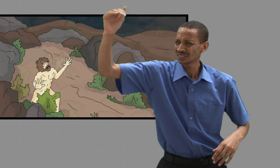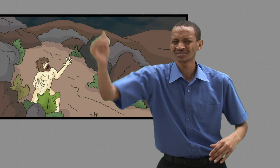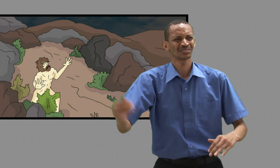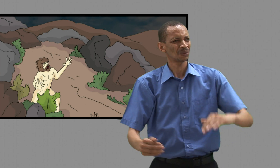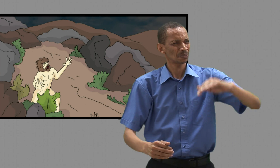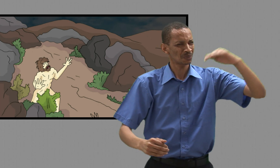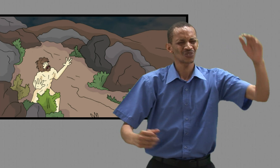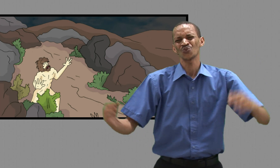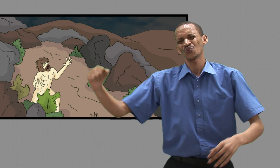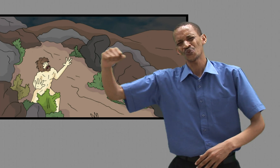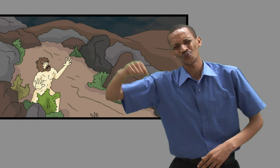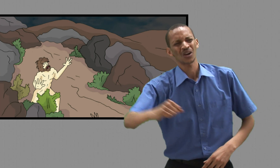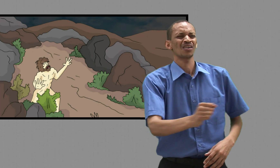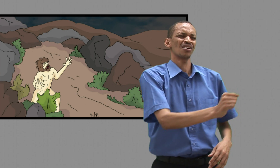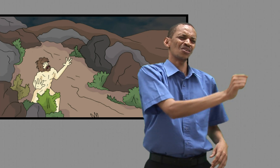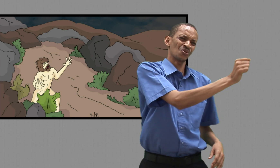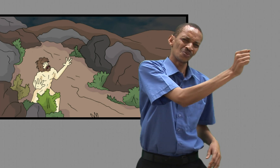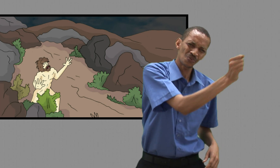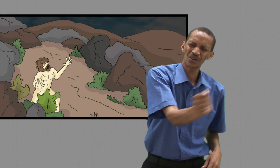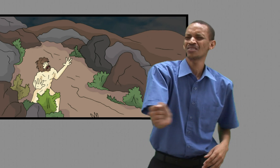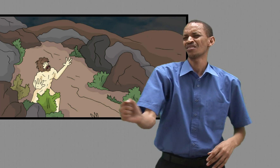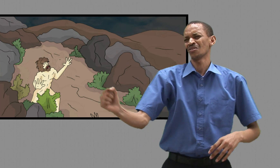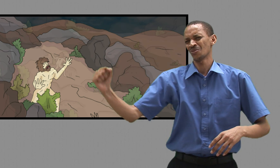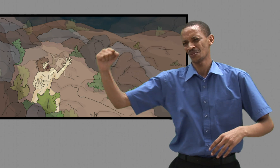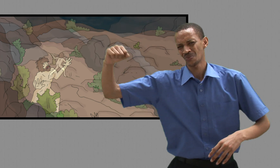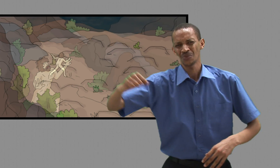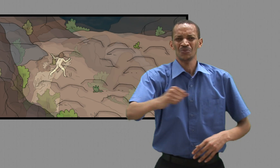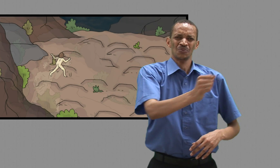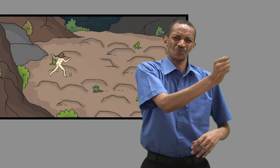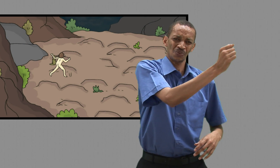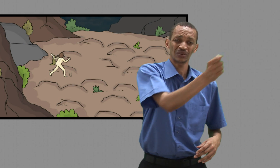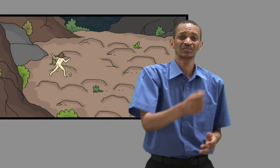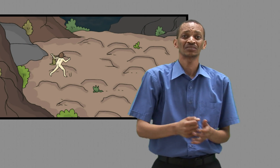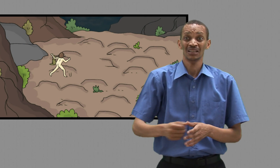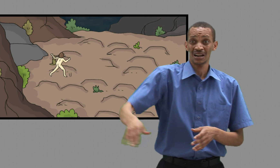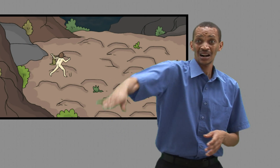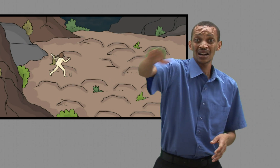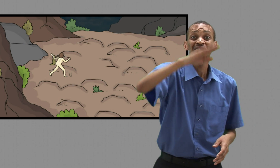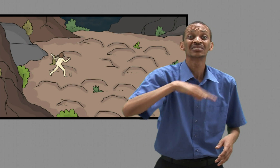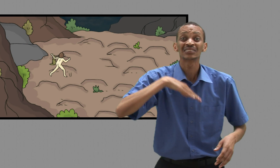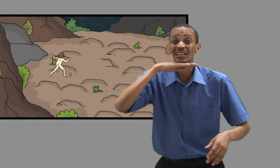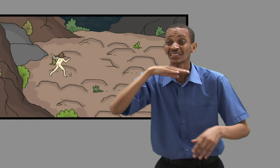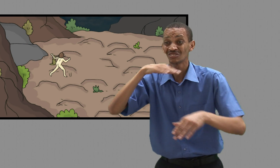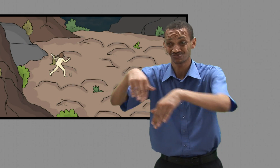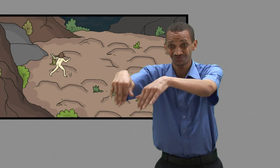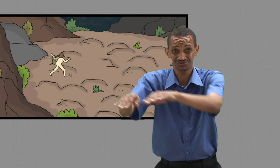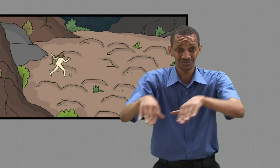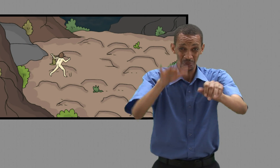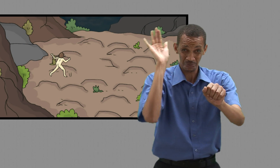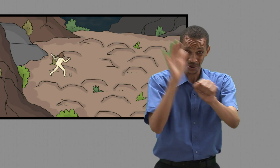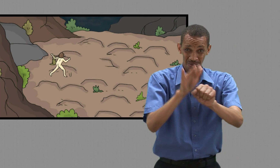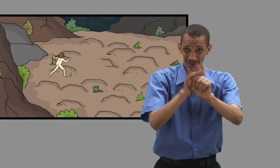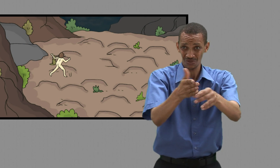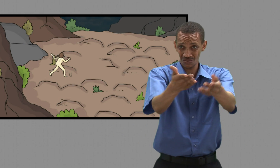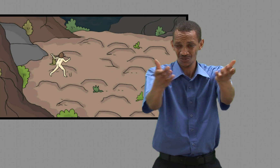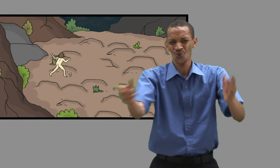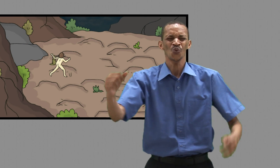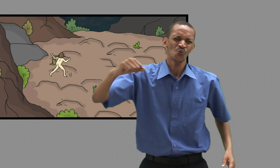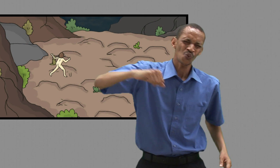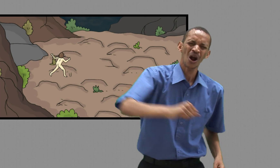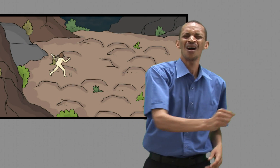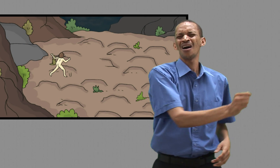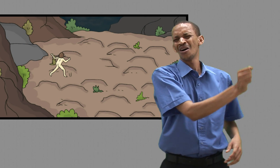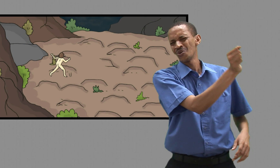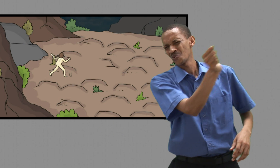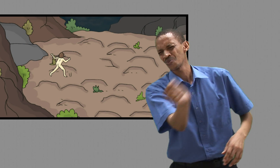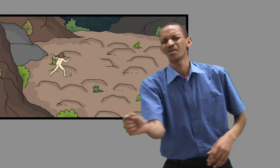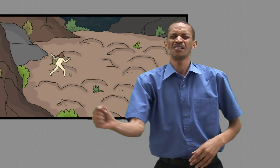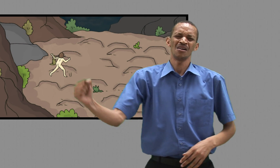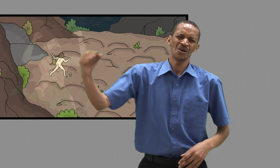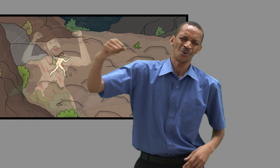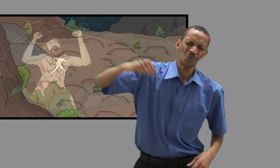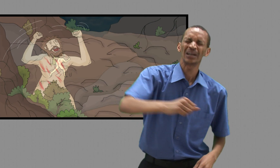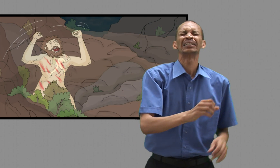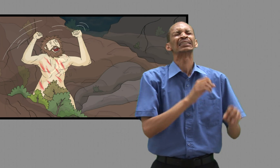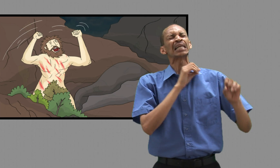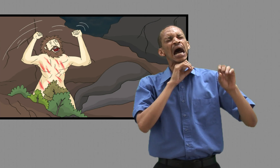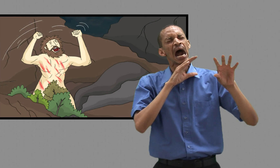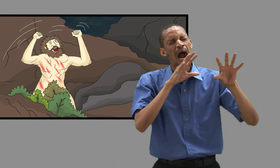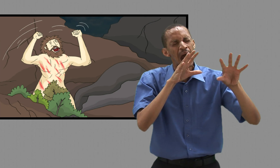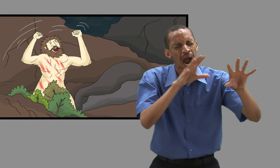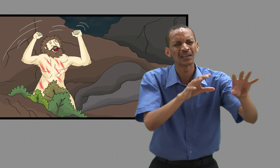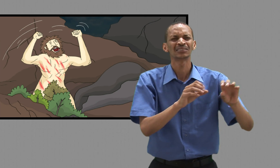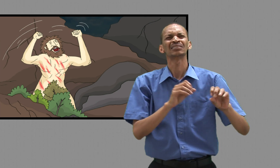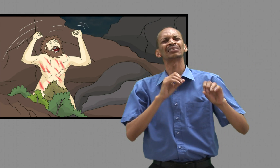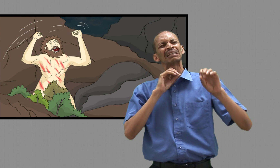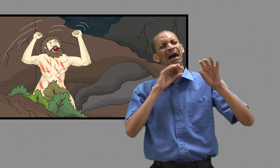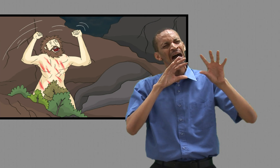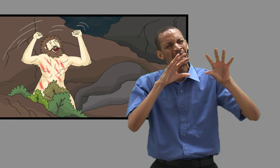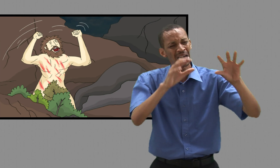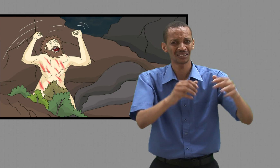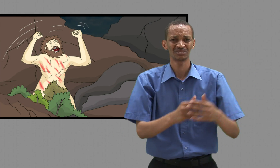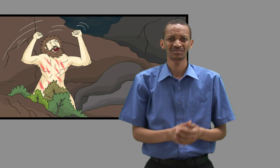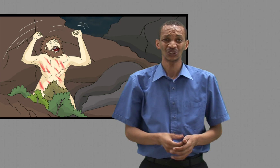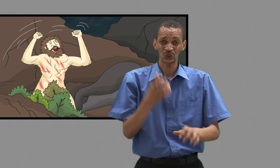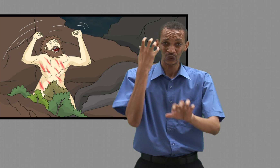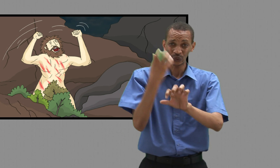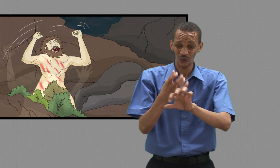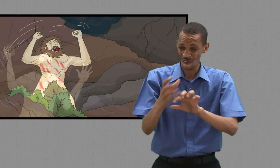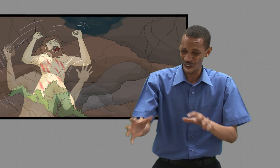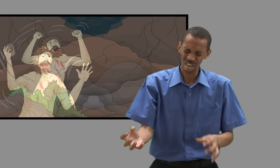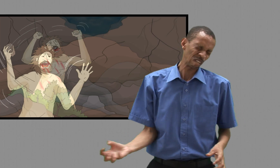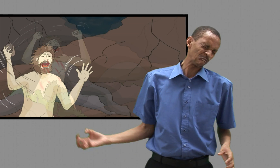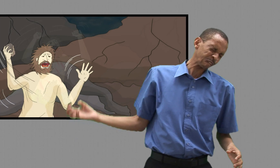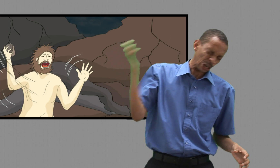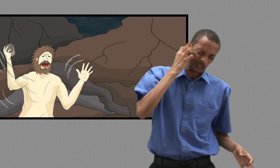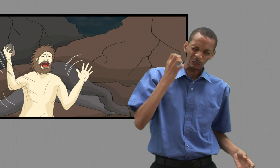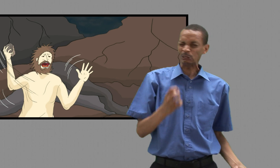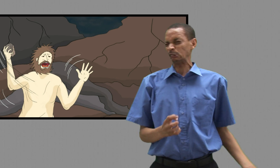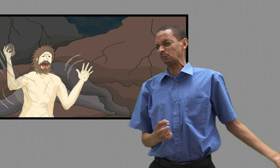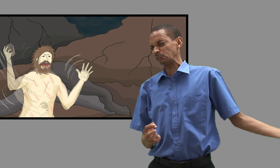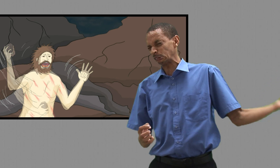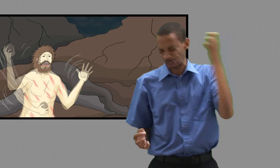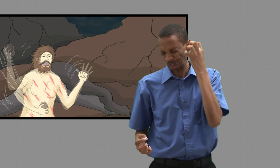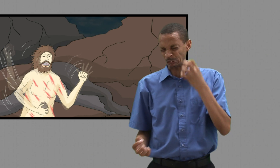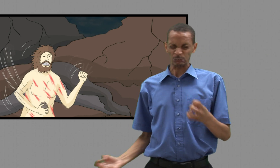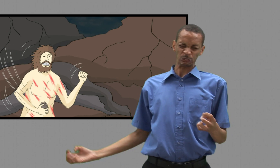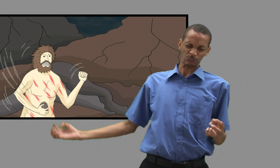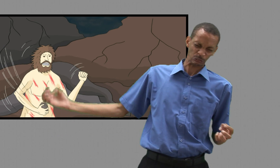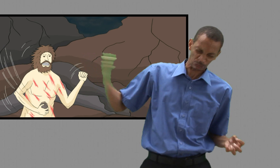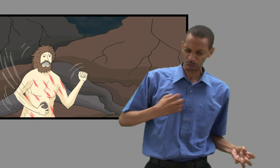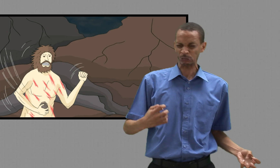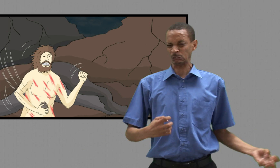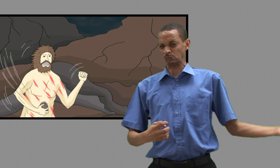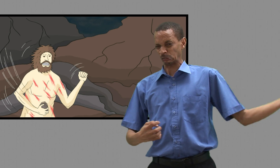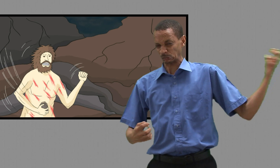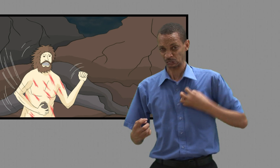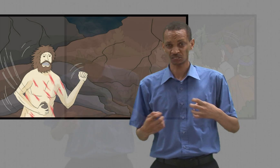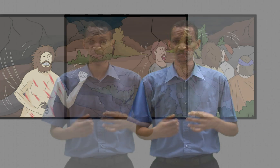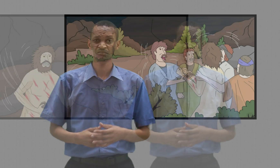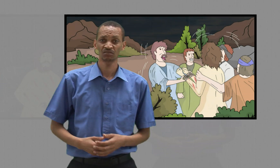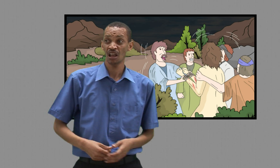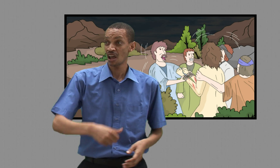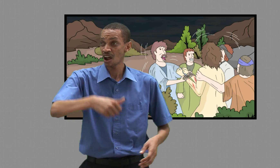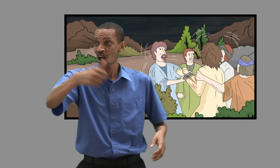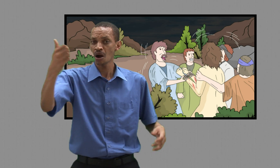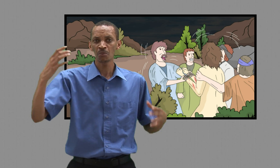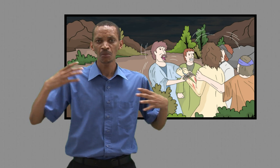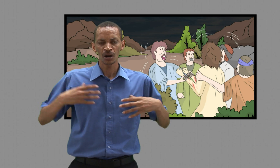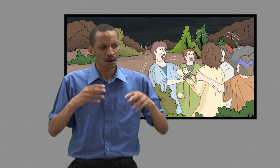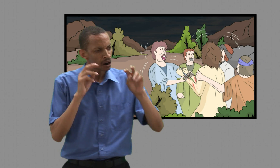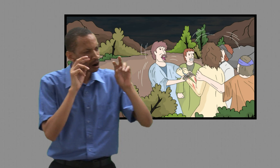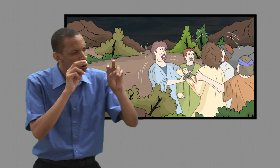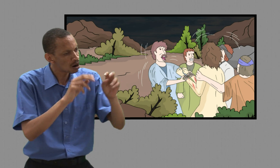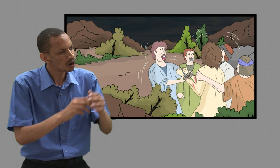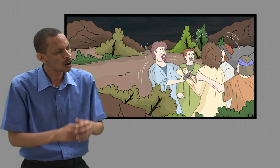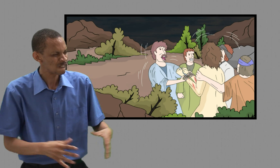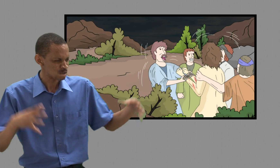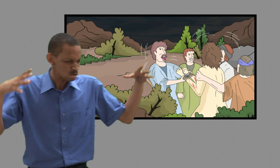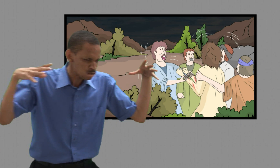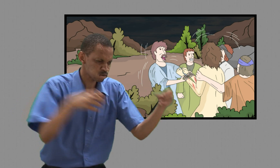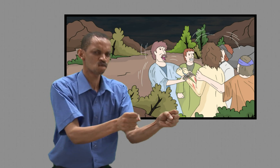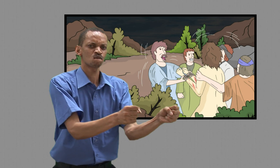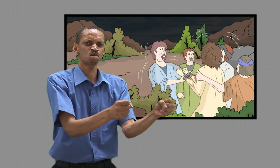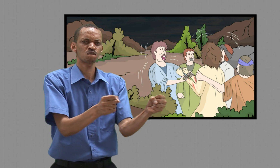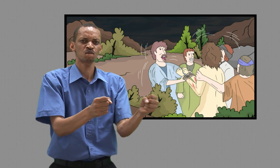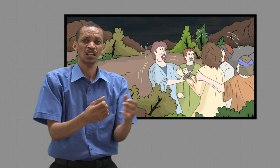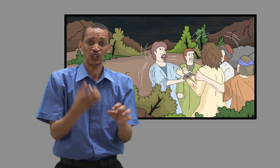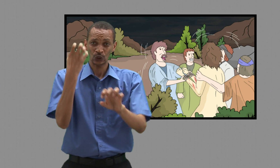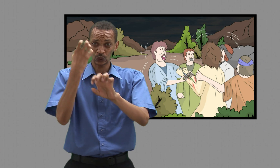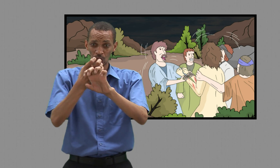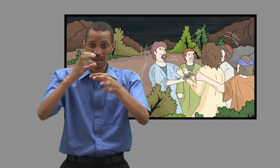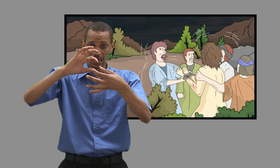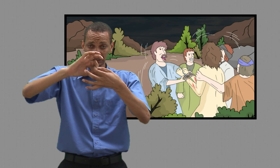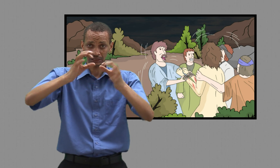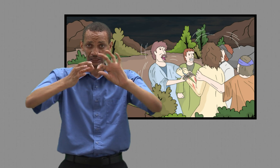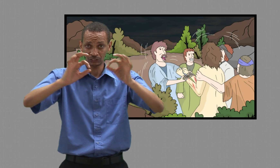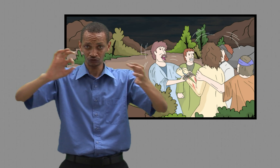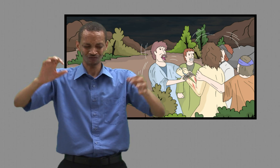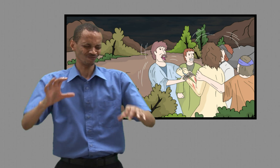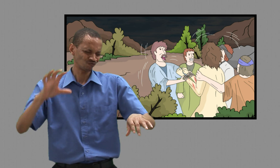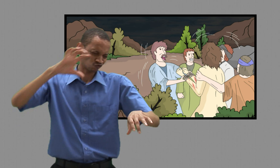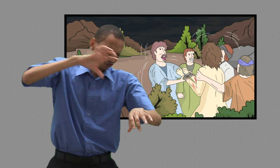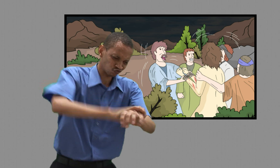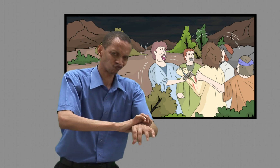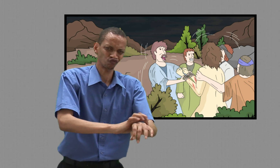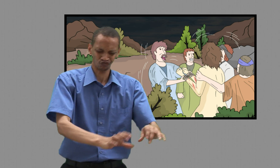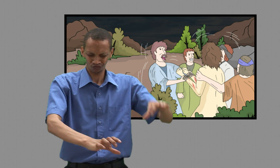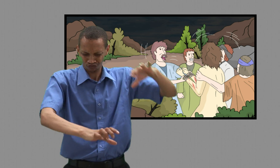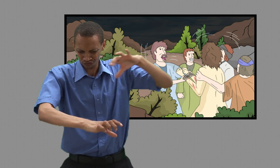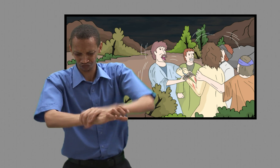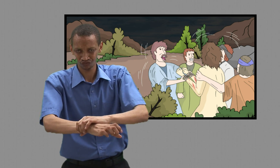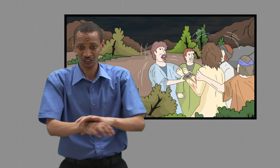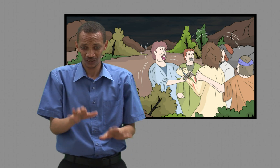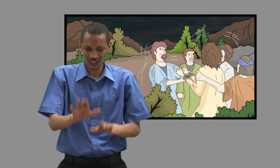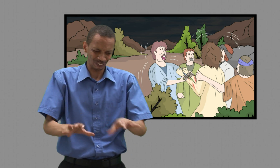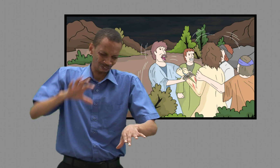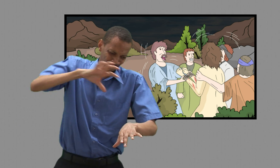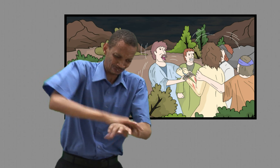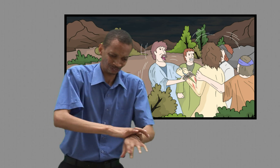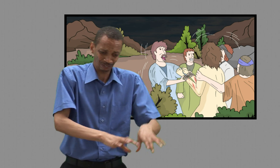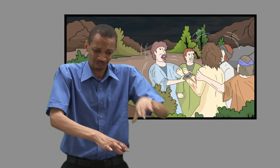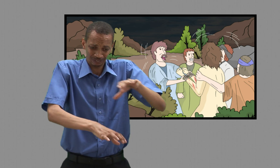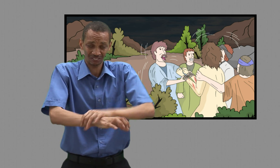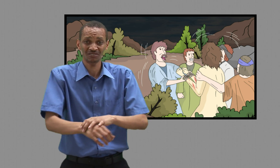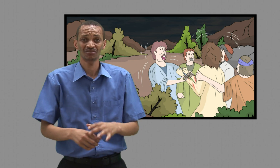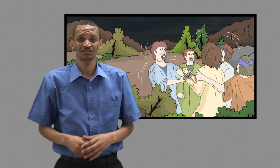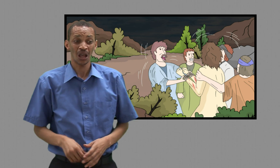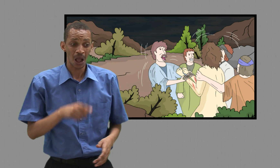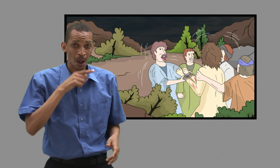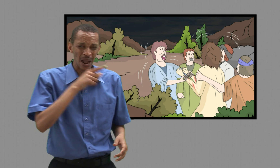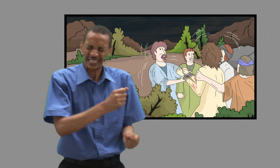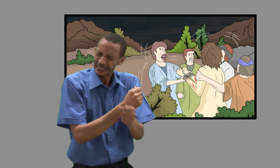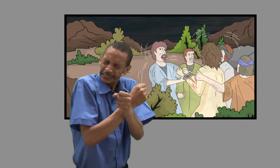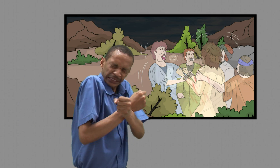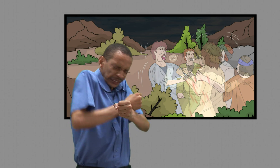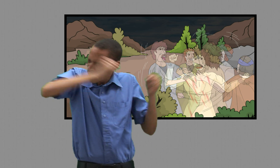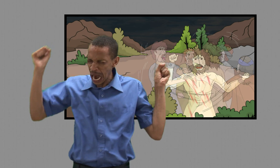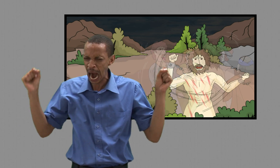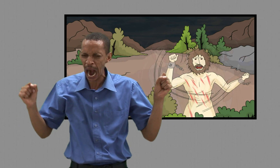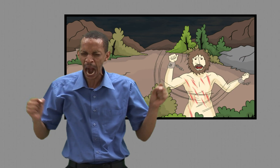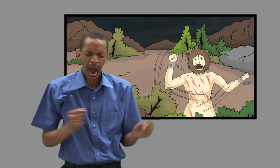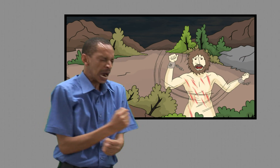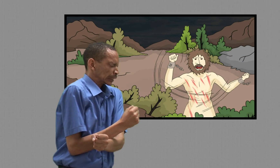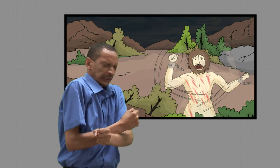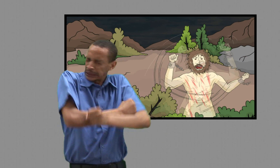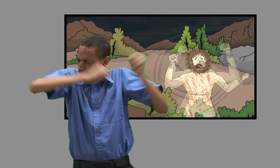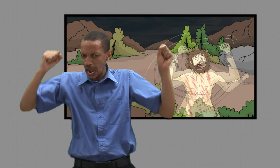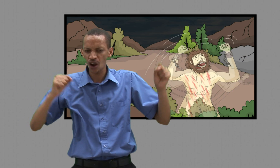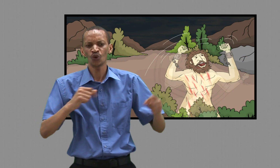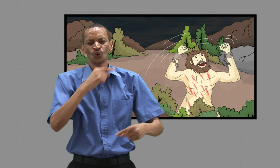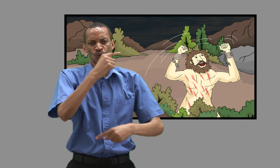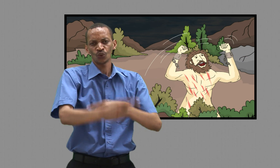Though he was often bound with chains and shackles, he had broken the chains and shattered the shackles. Now there was no one with the strength to subdue him.